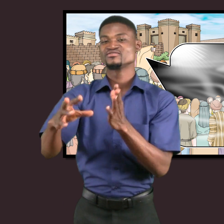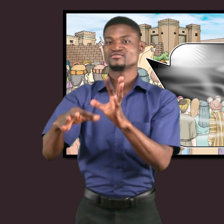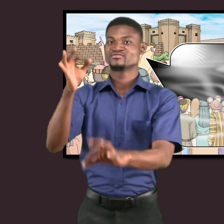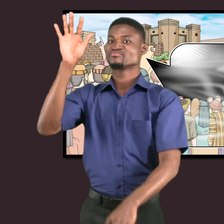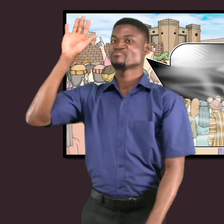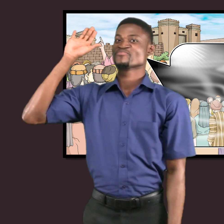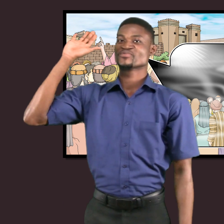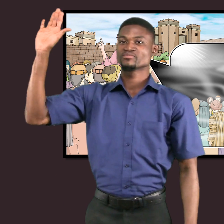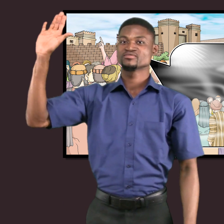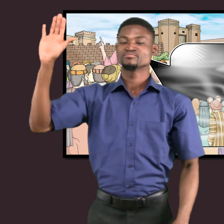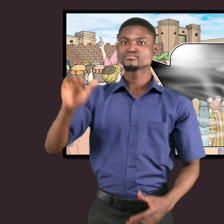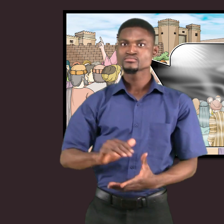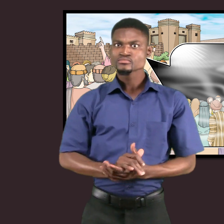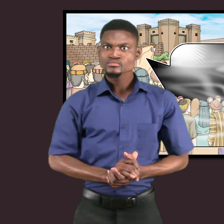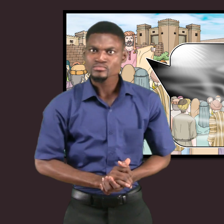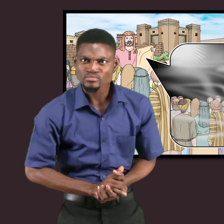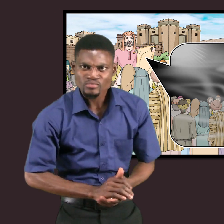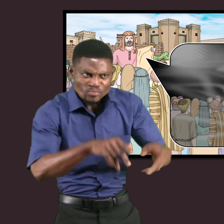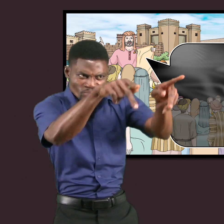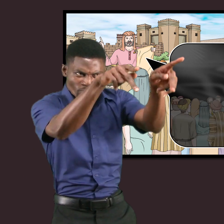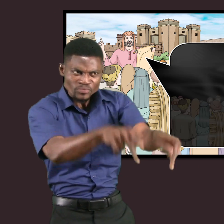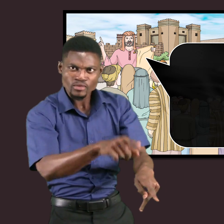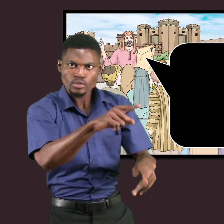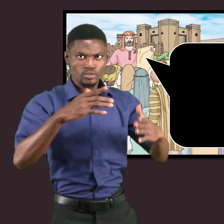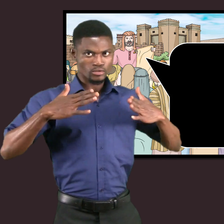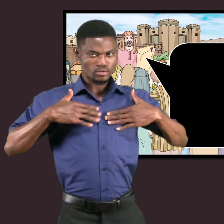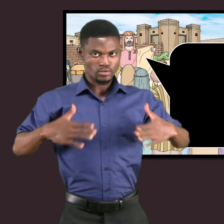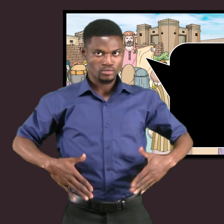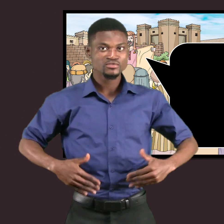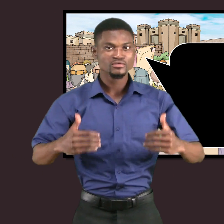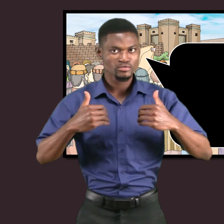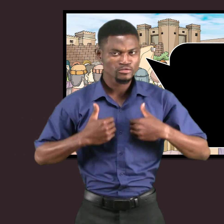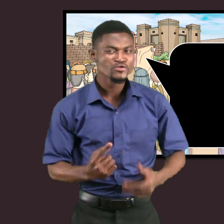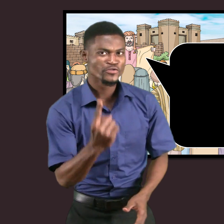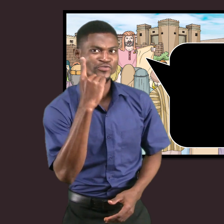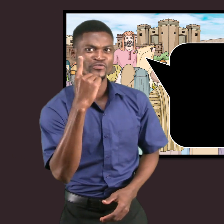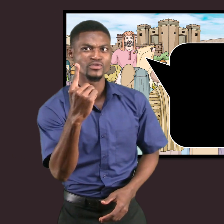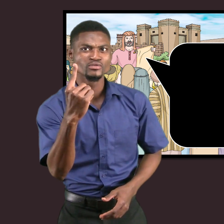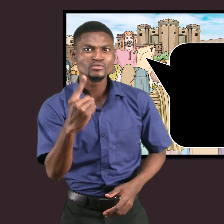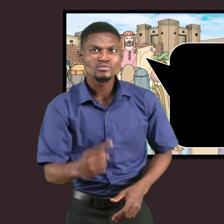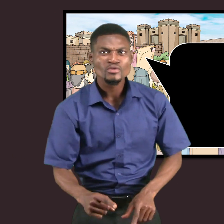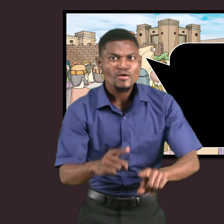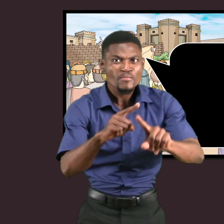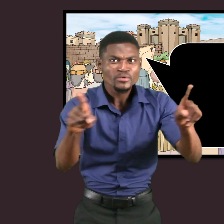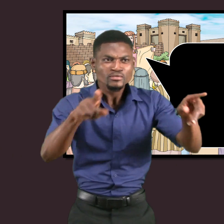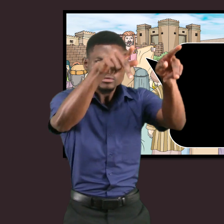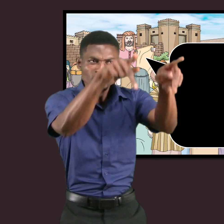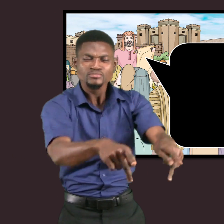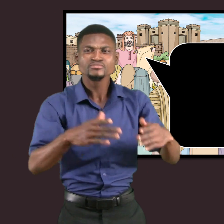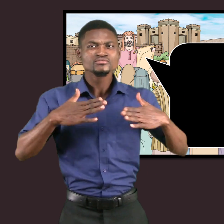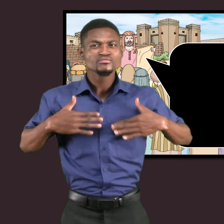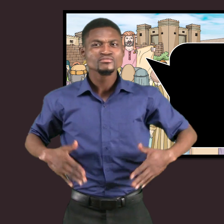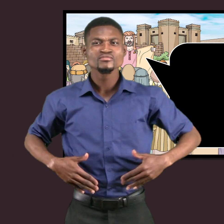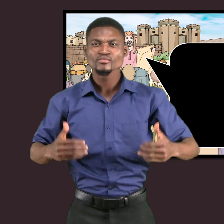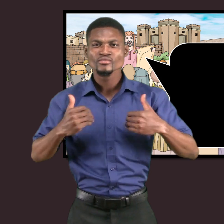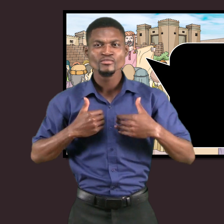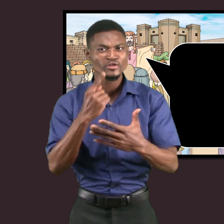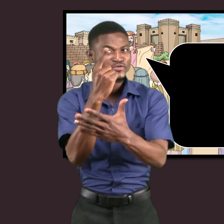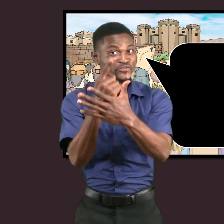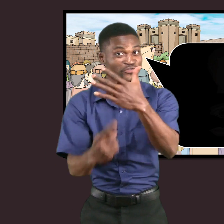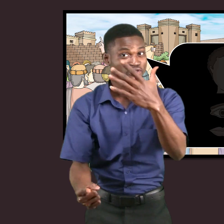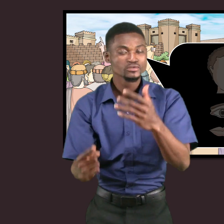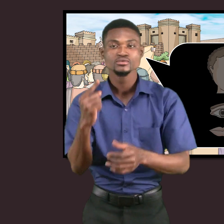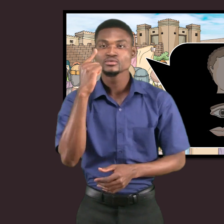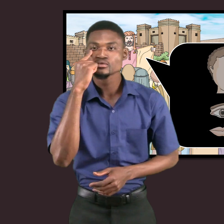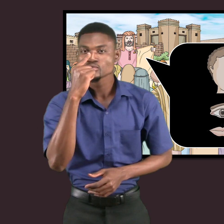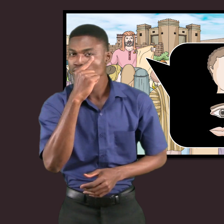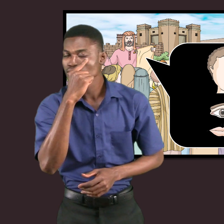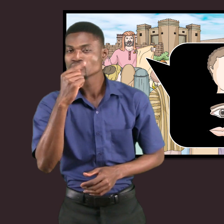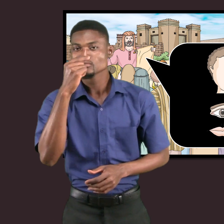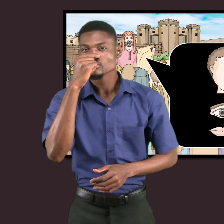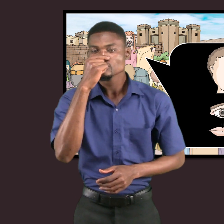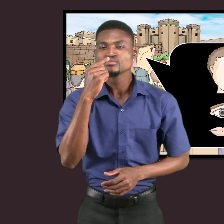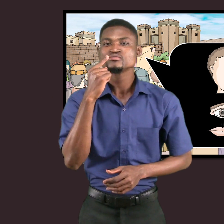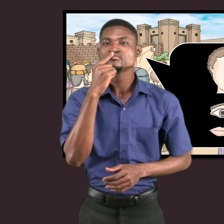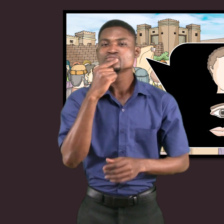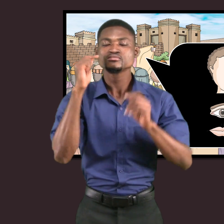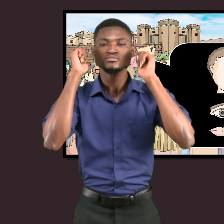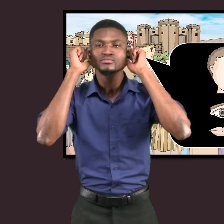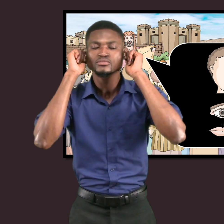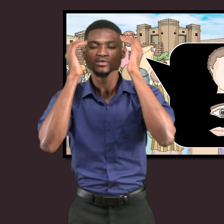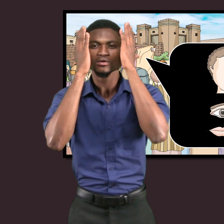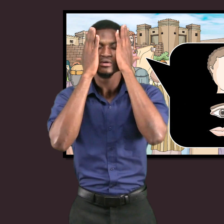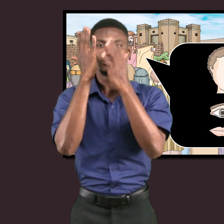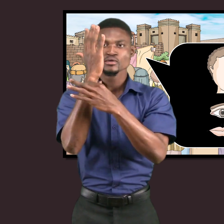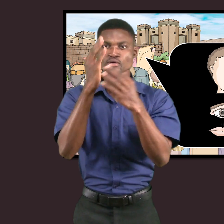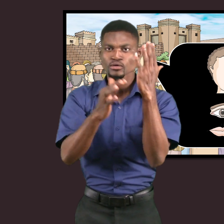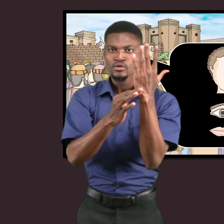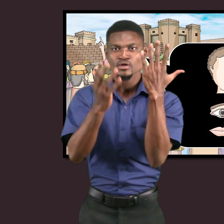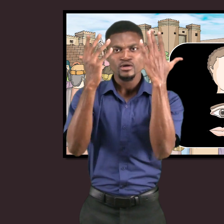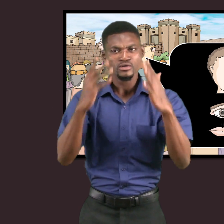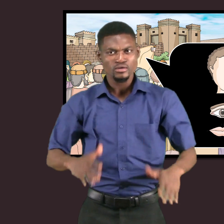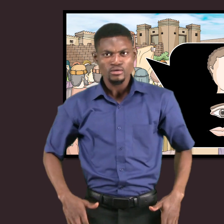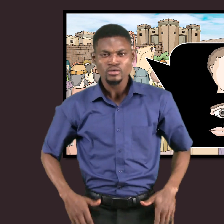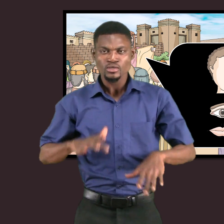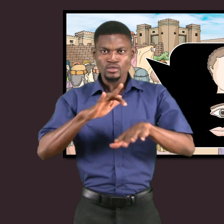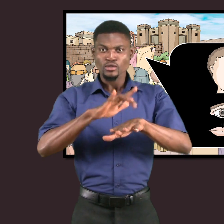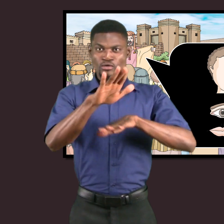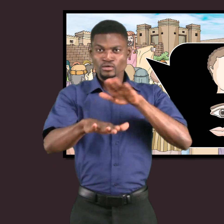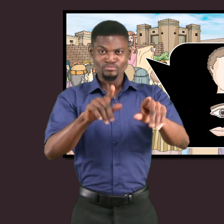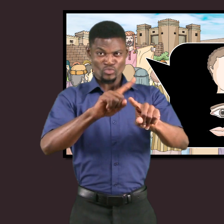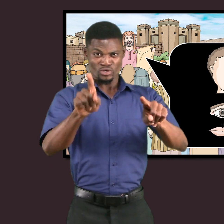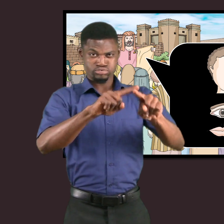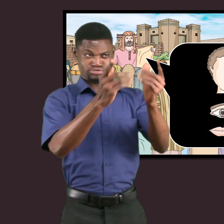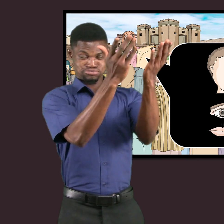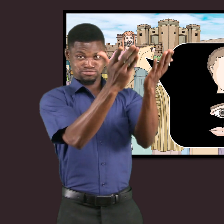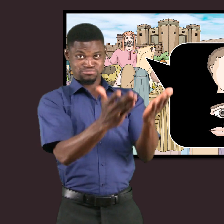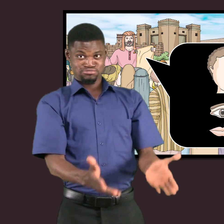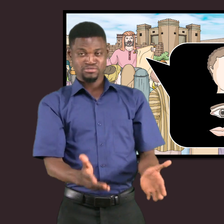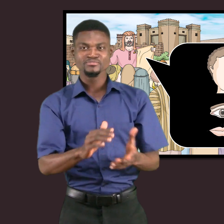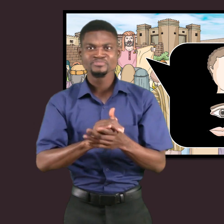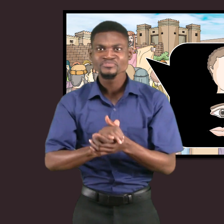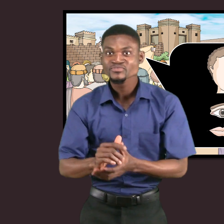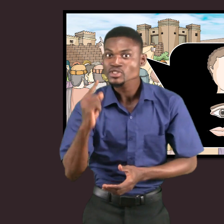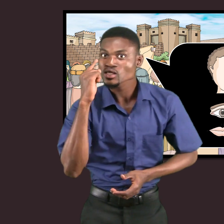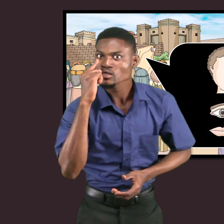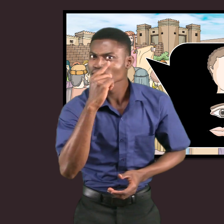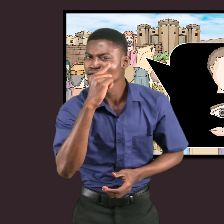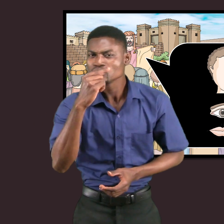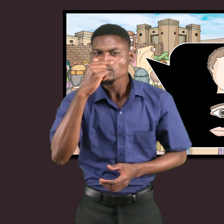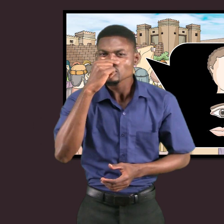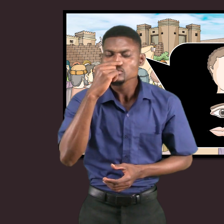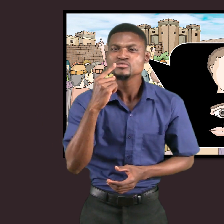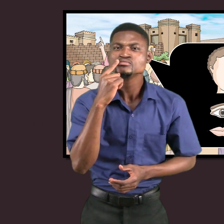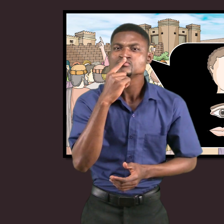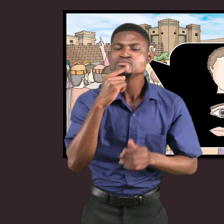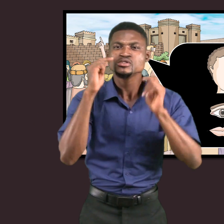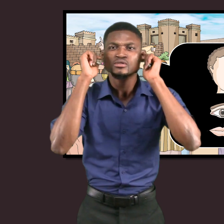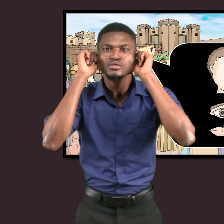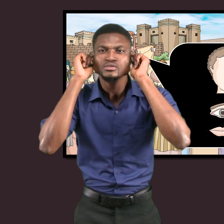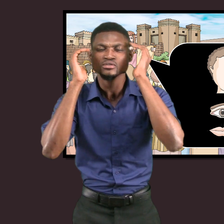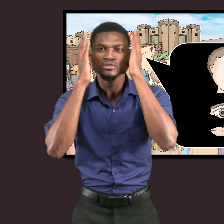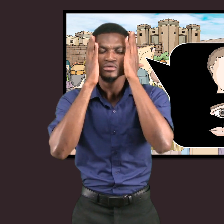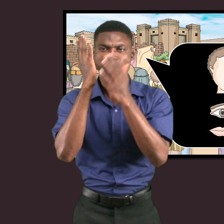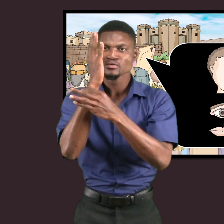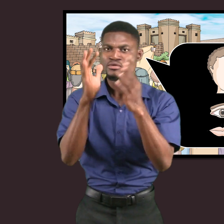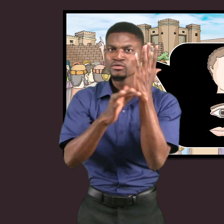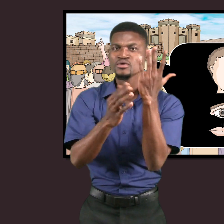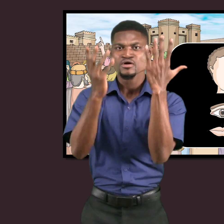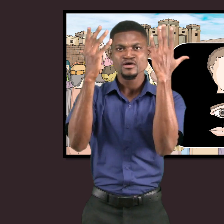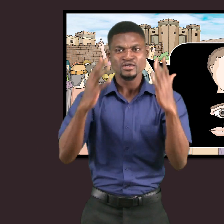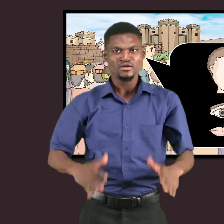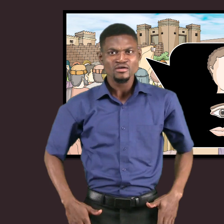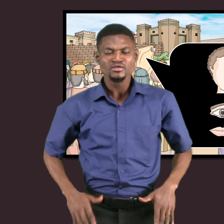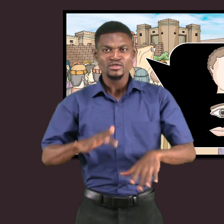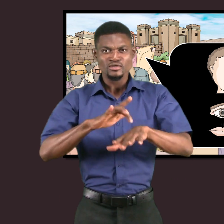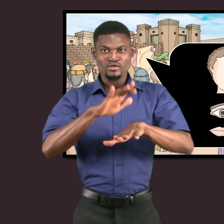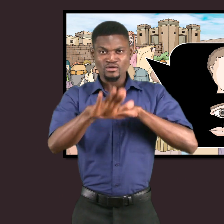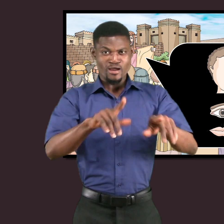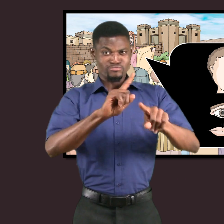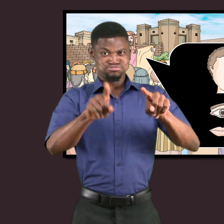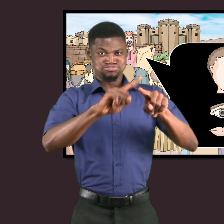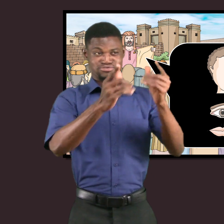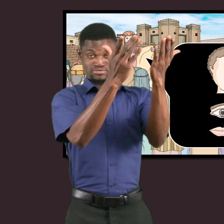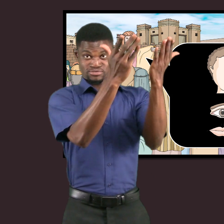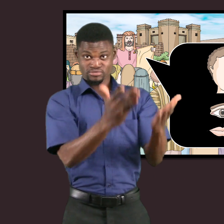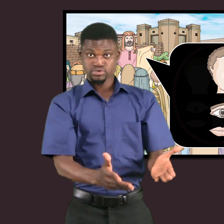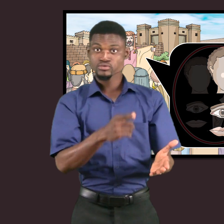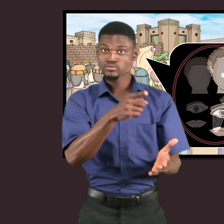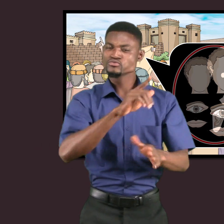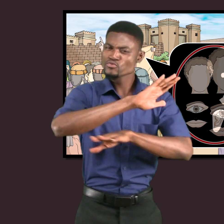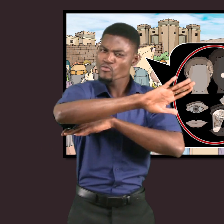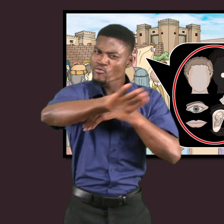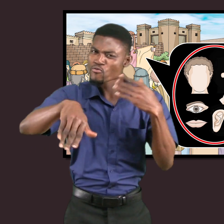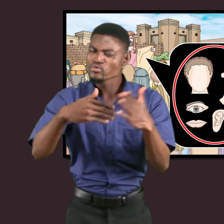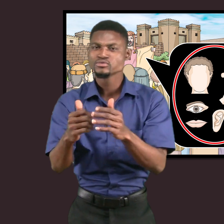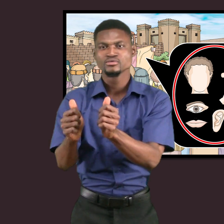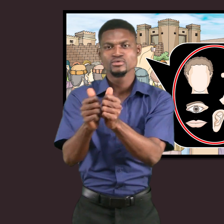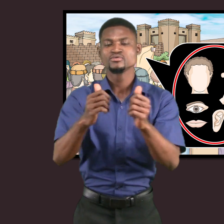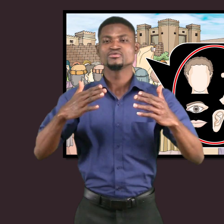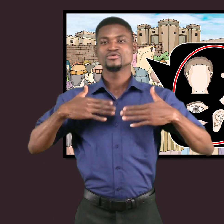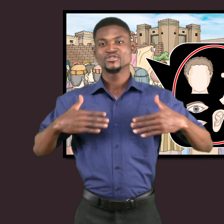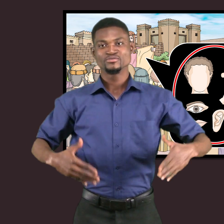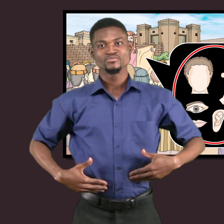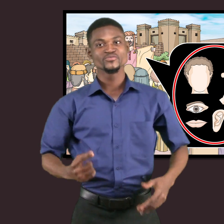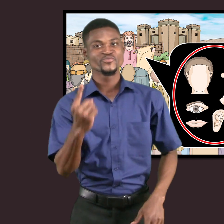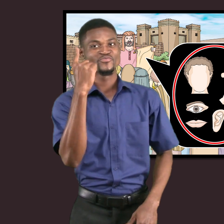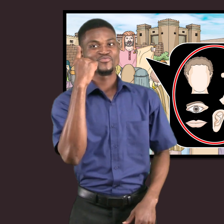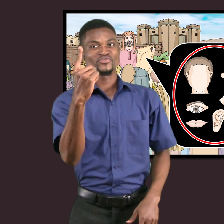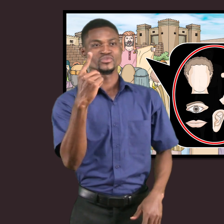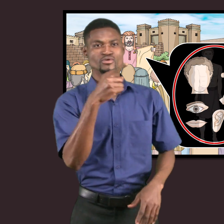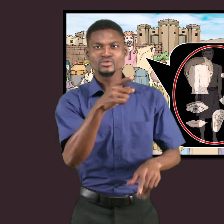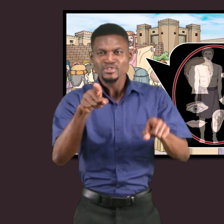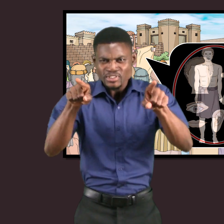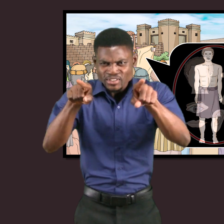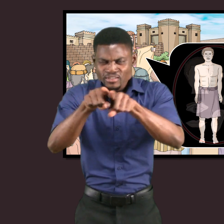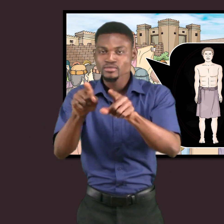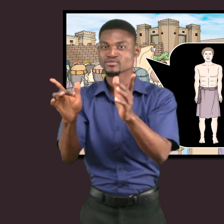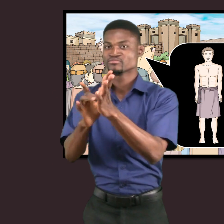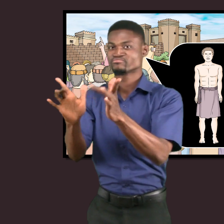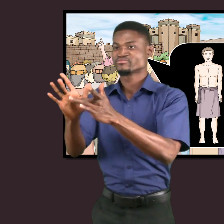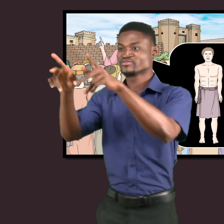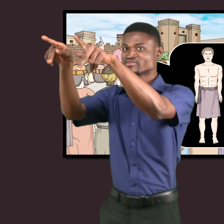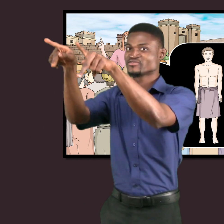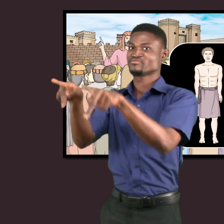The body is a unit, though it is composed of many parts. And although its parts are many, they all form one body.